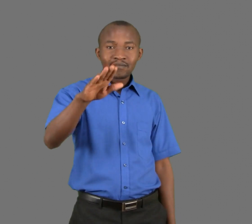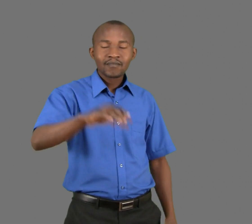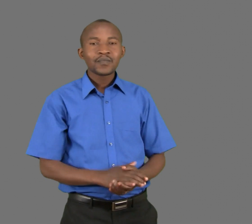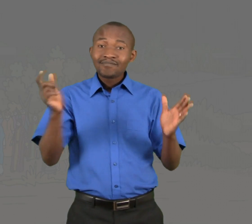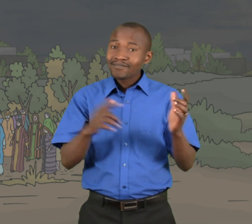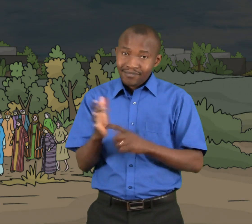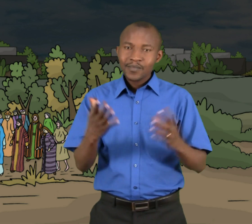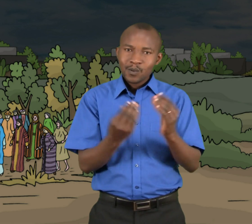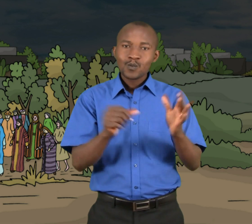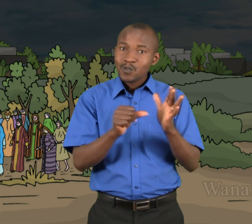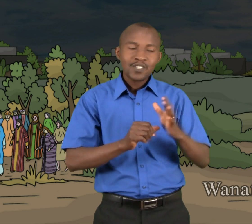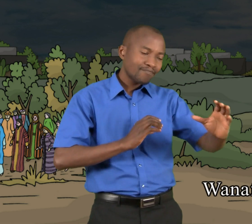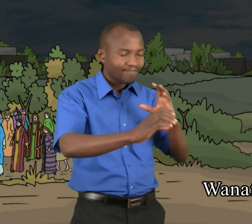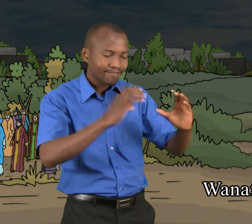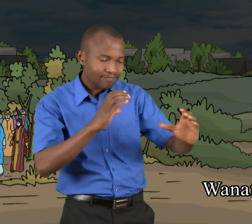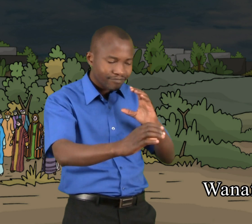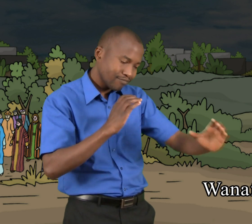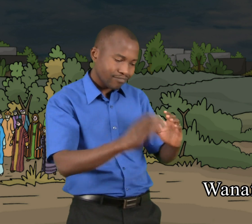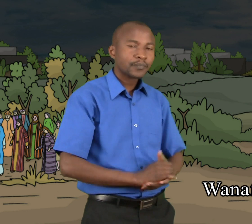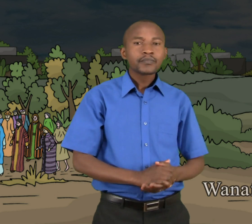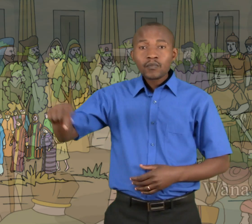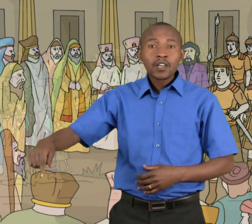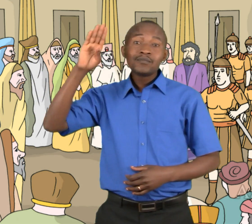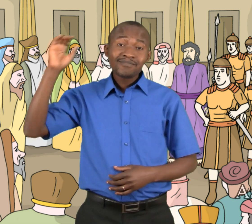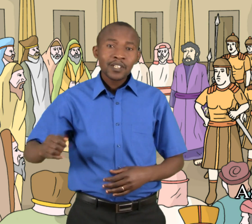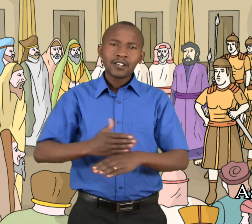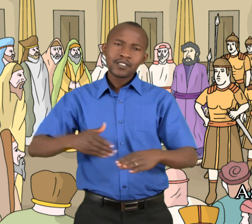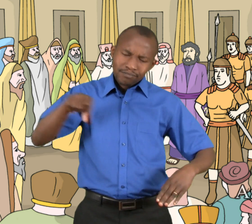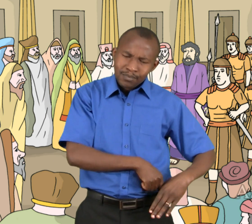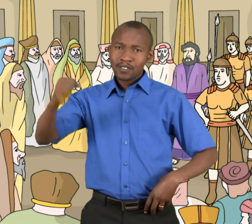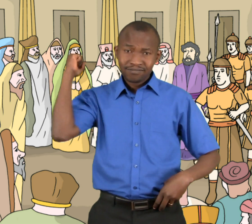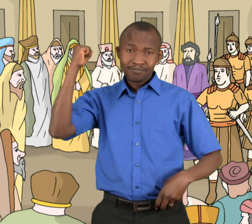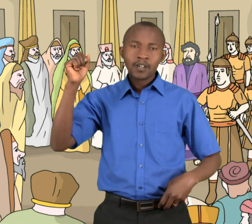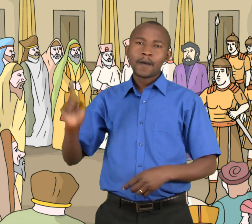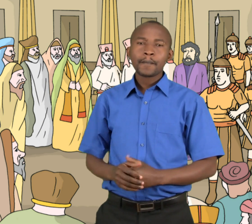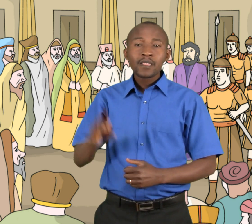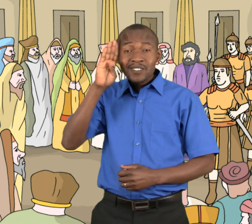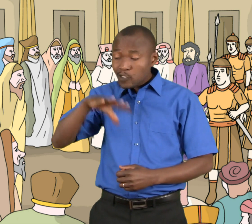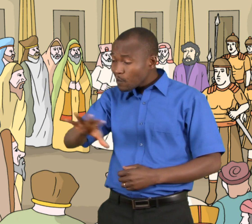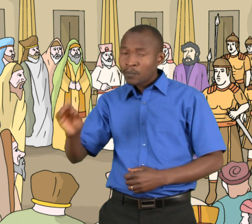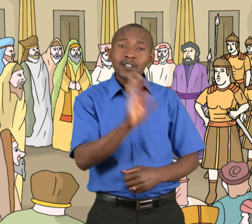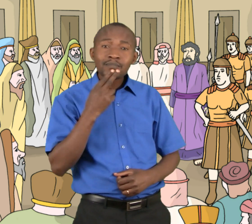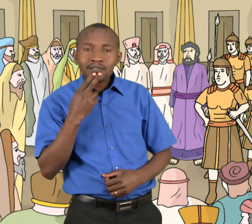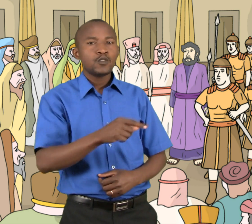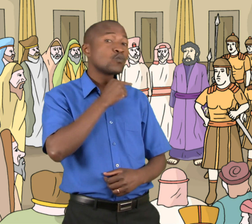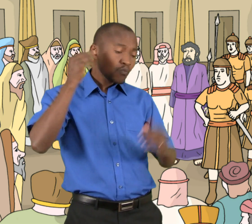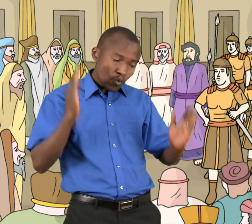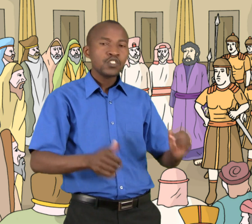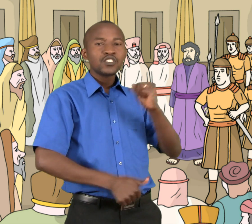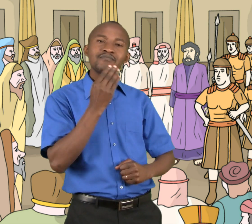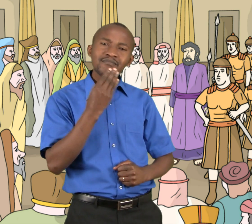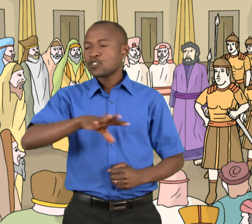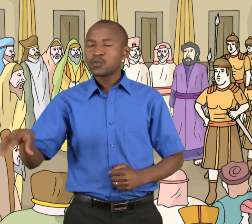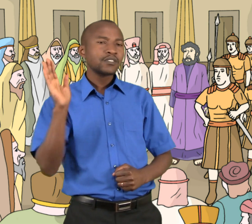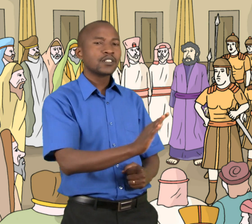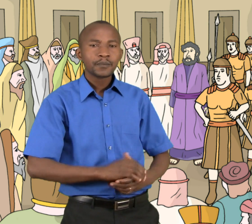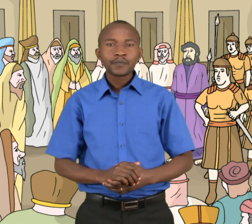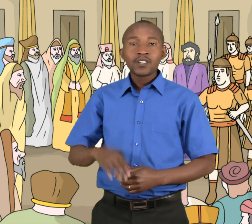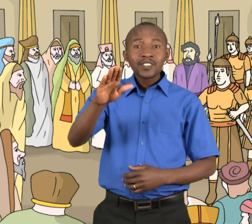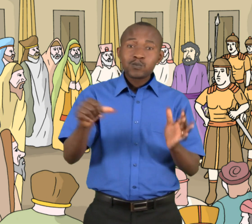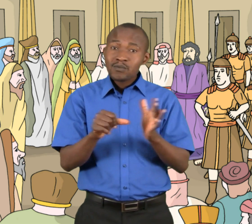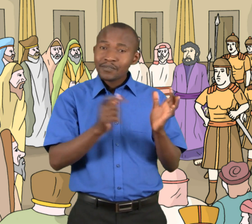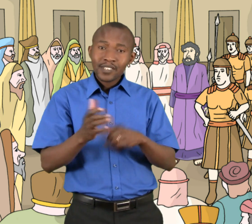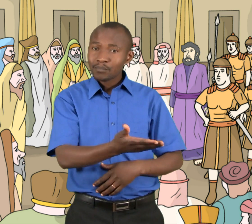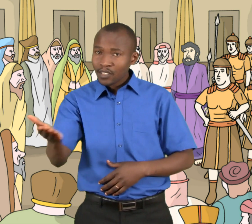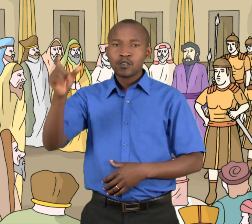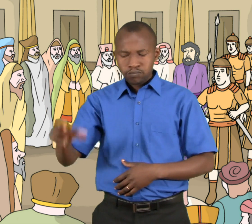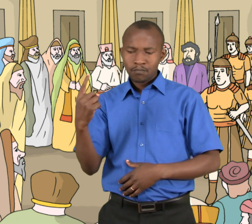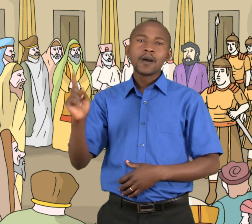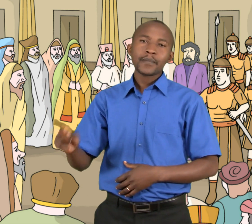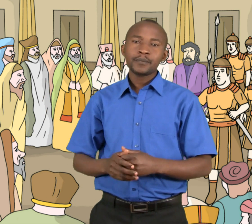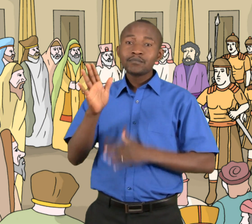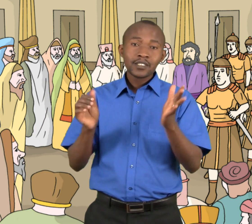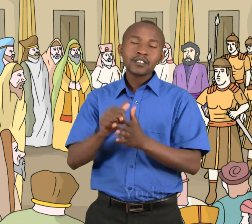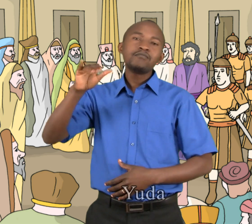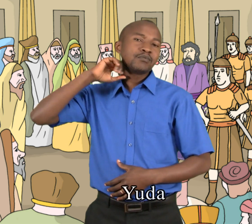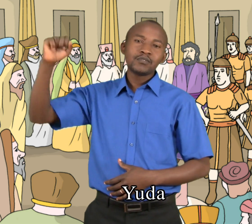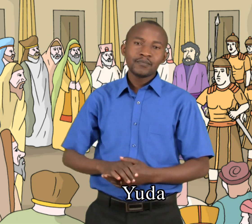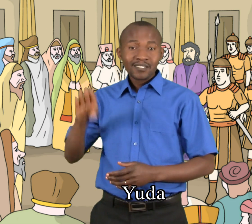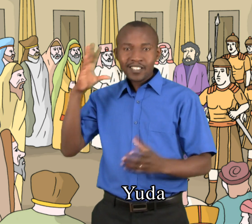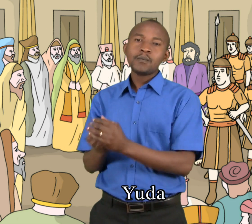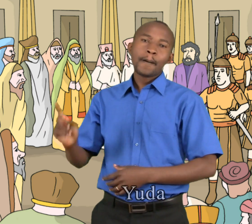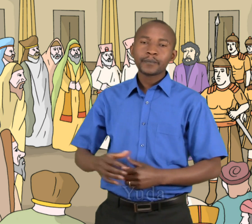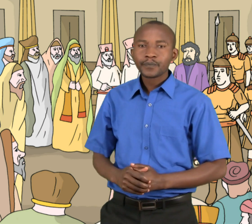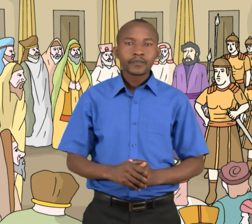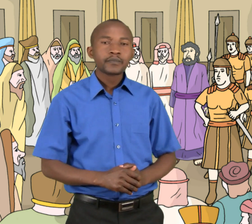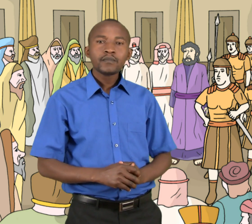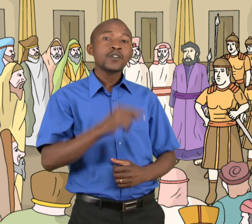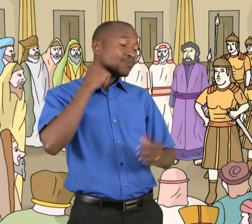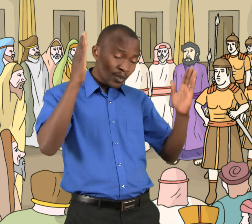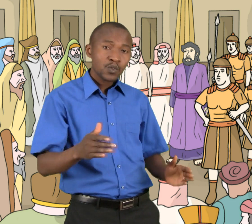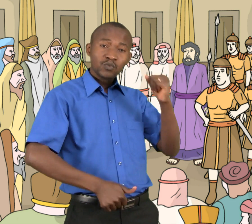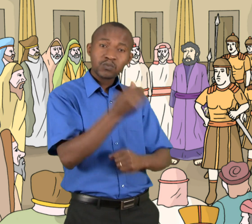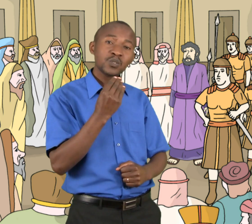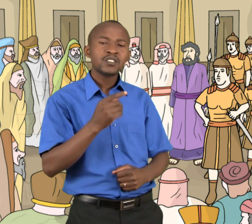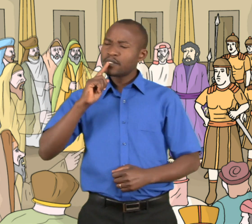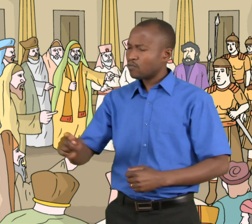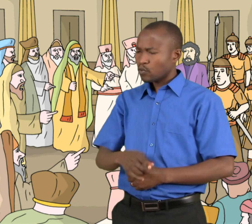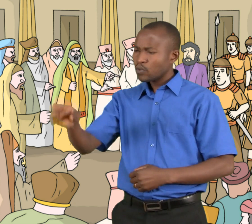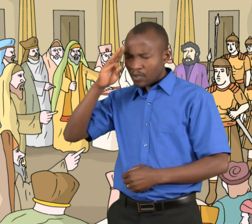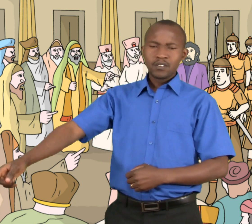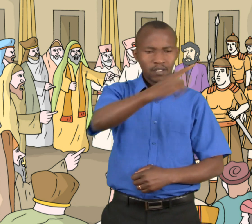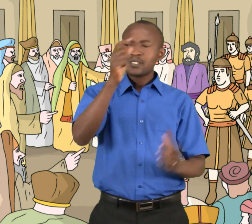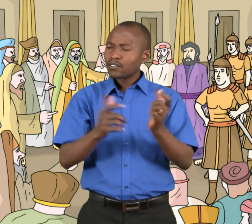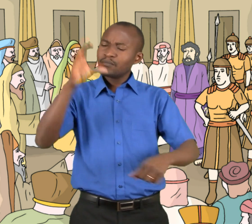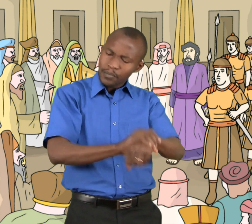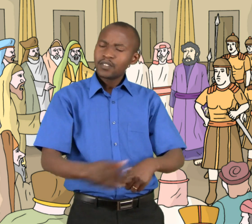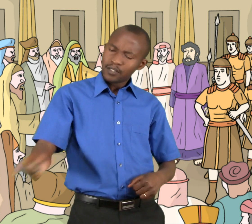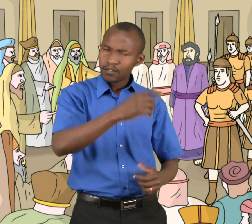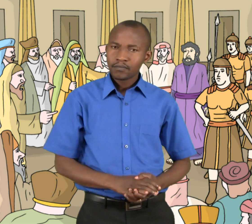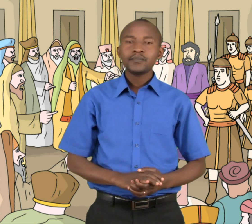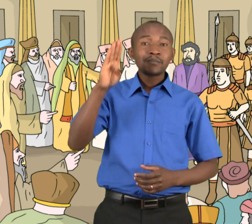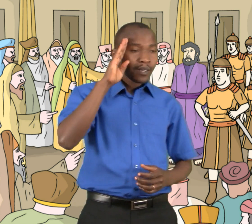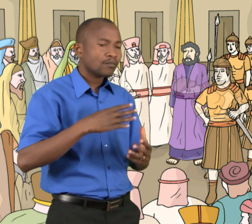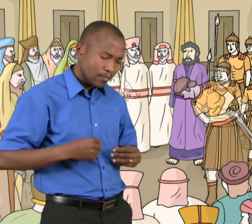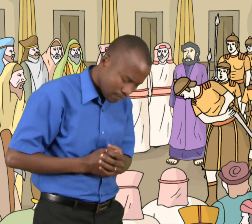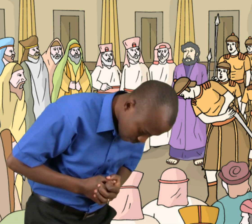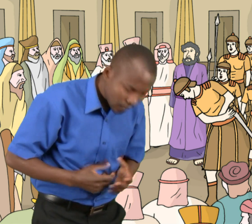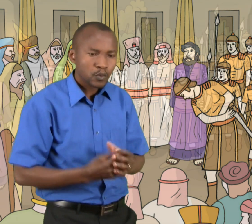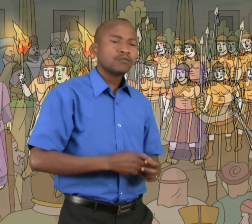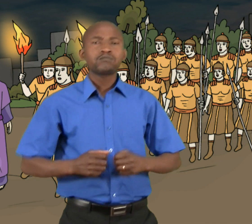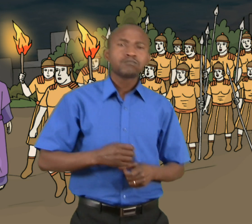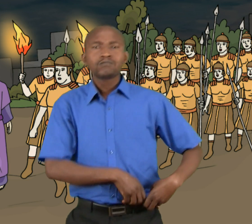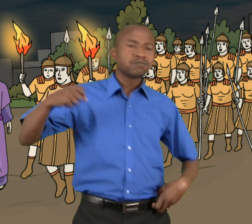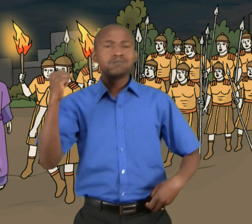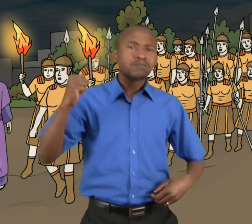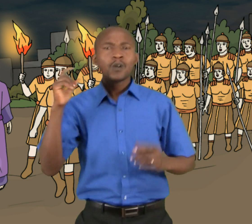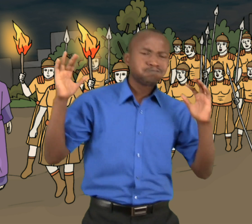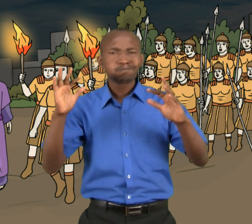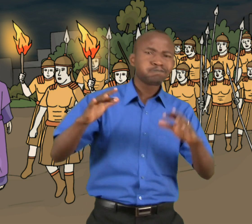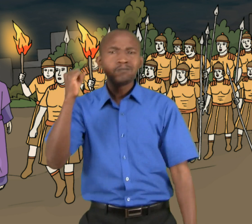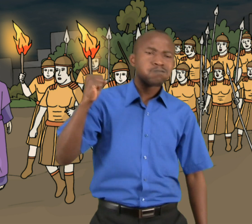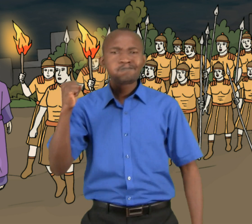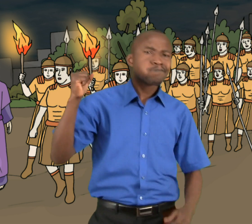While Jesus was still speaking, Judas, one of the Twelve, arrived, accompanied by a large crowd armed with swords and clubs, sent from the chief priests and elders of the people.